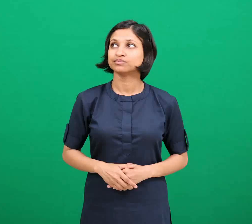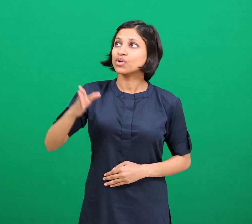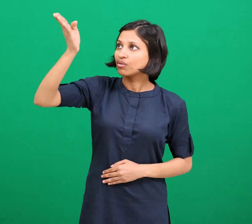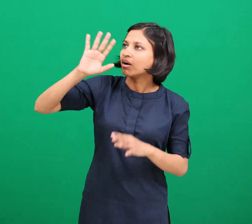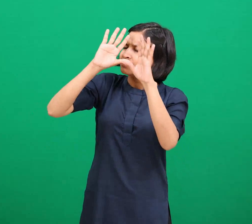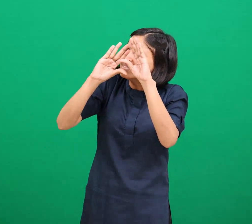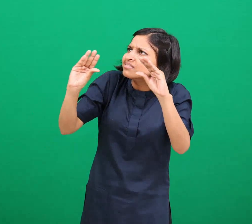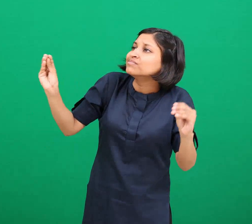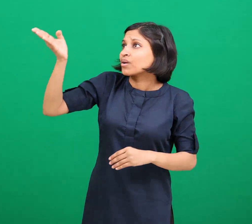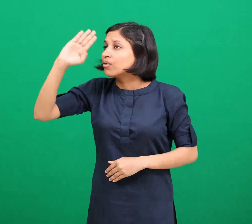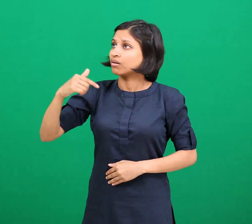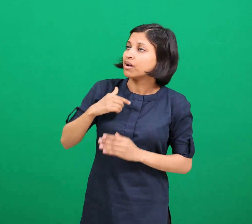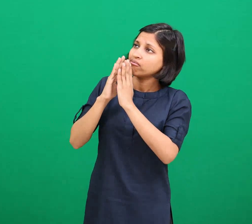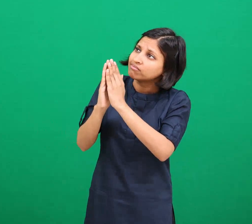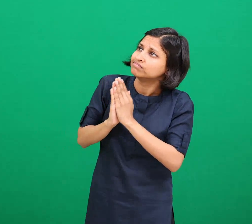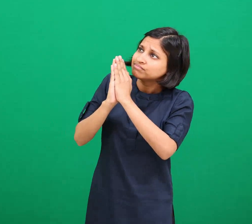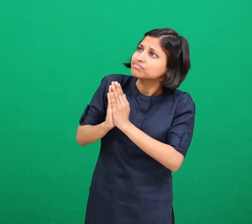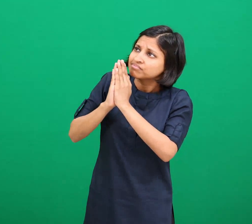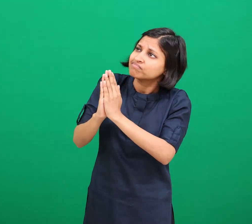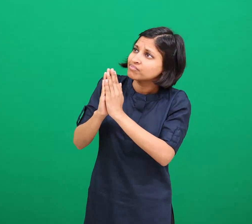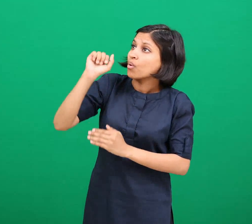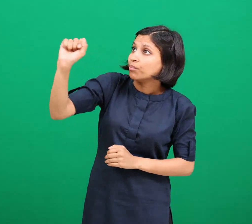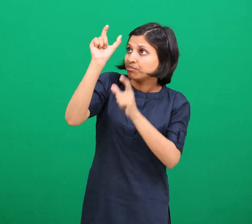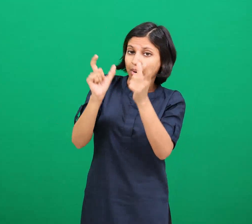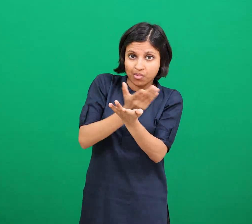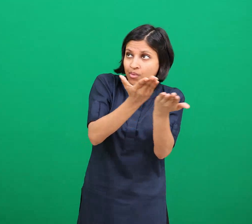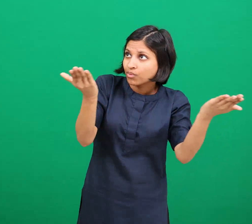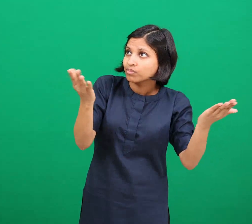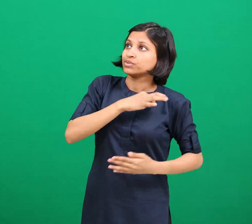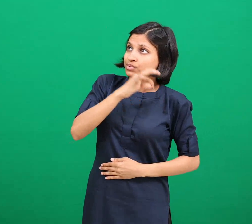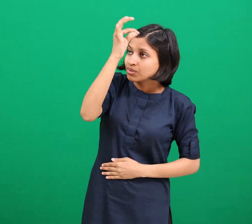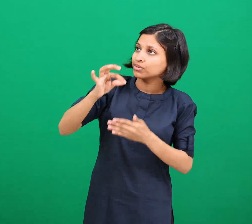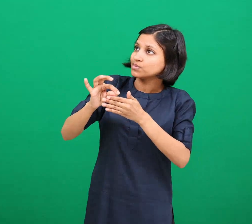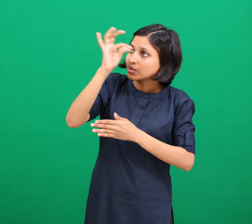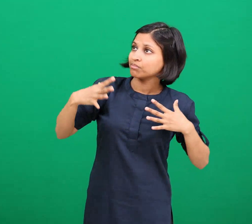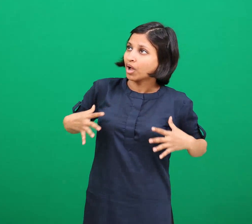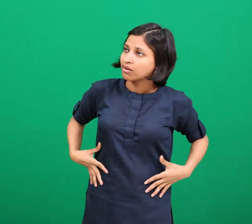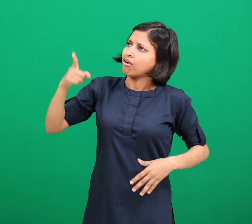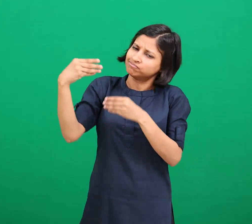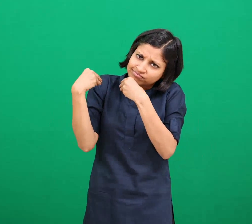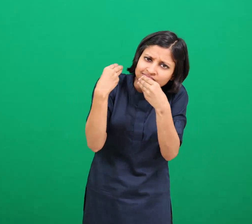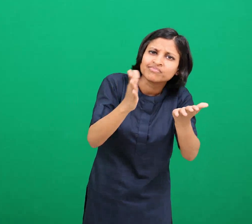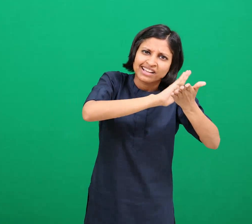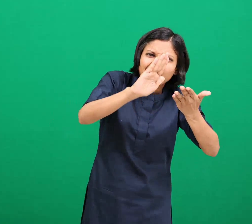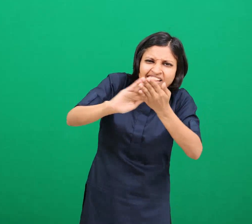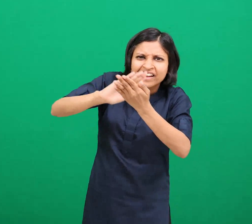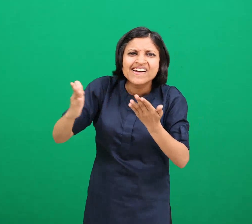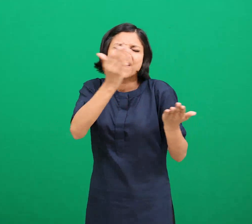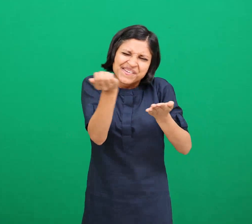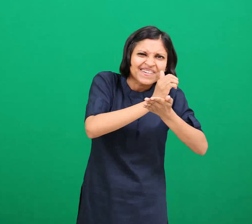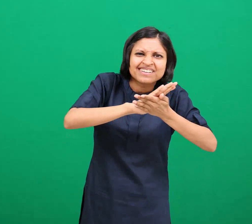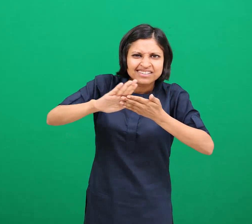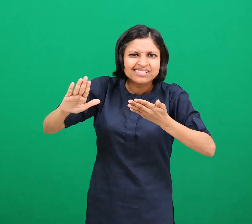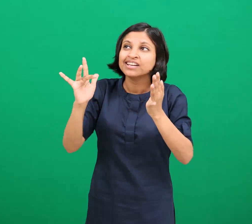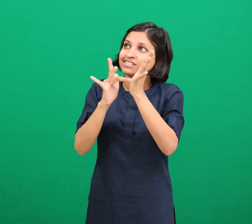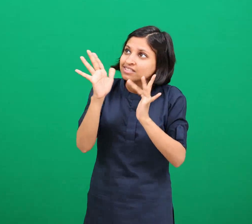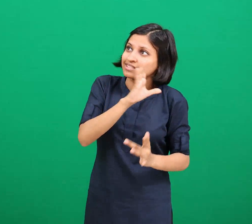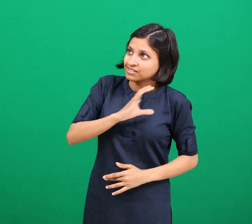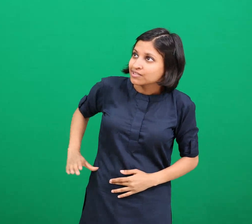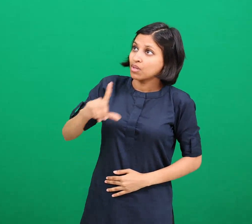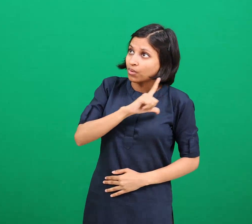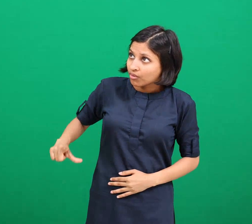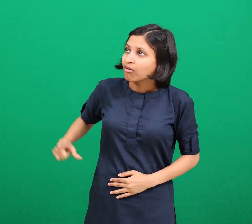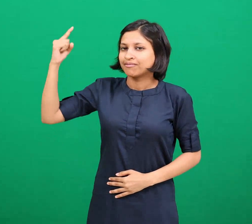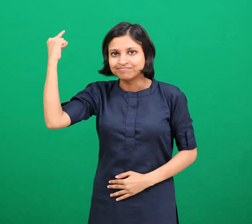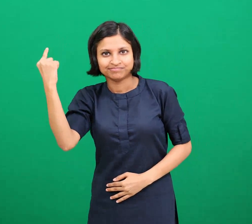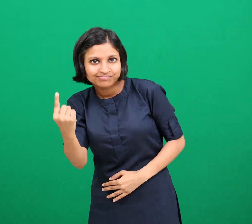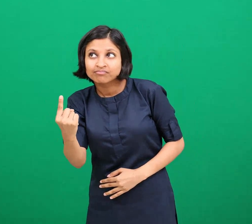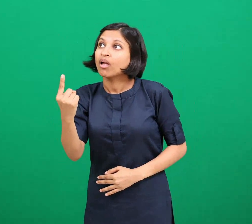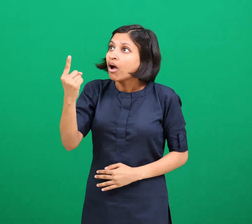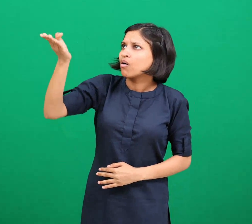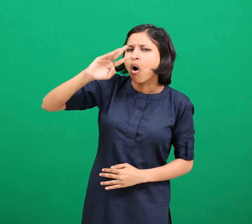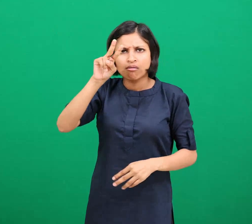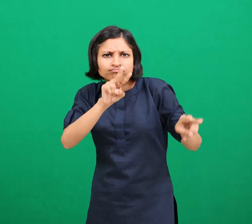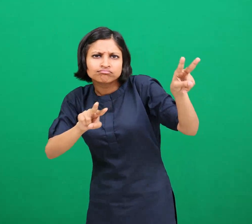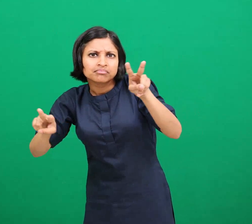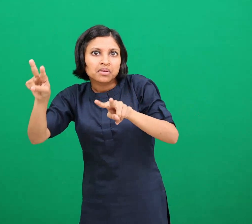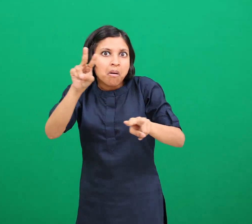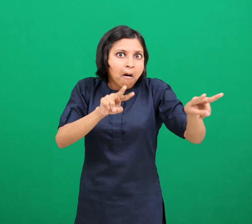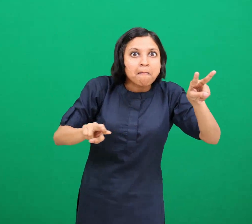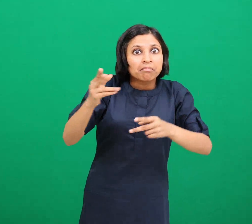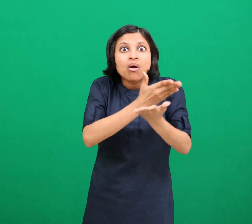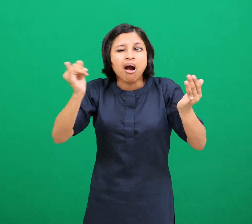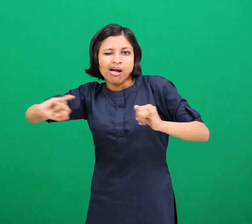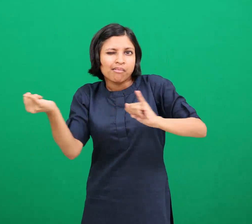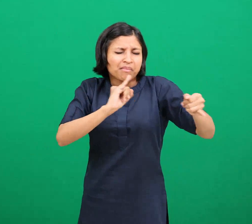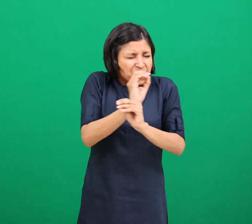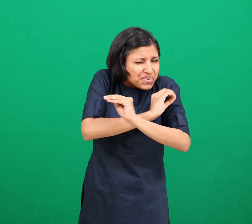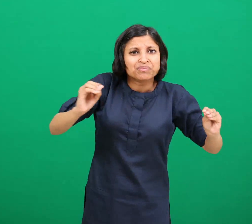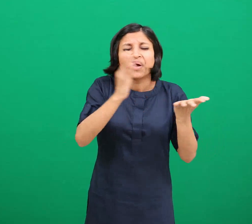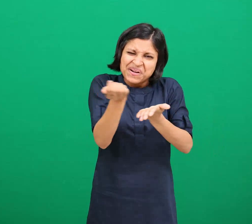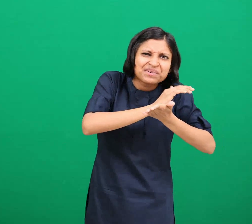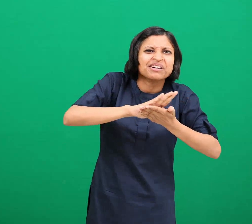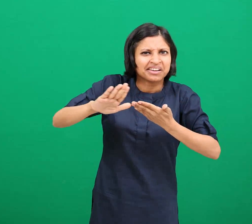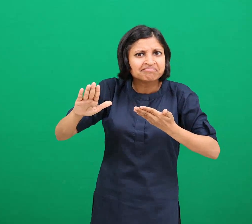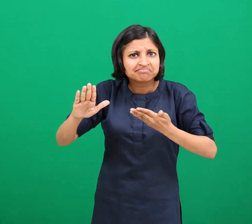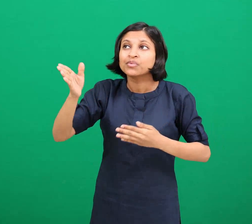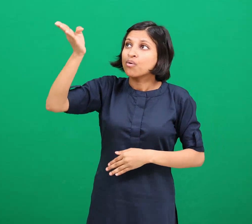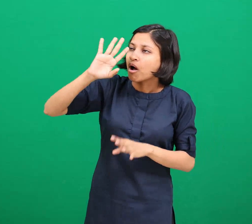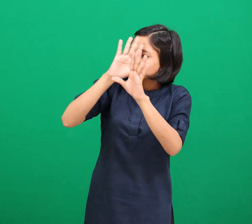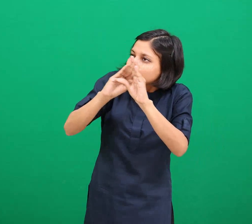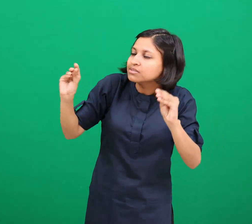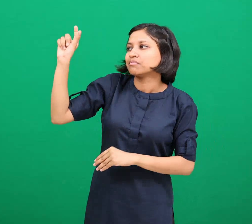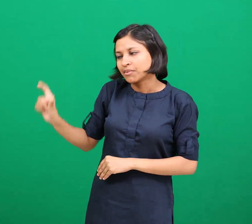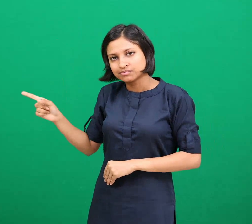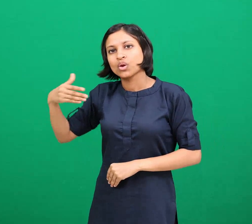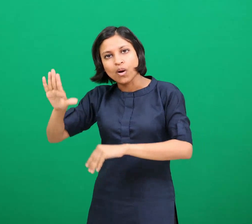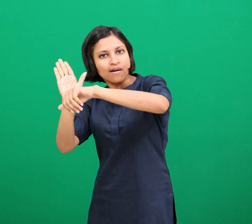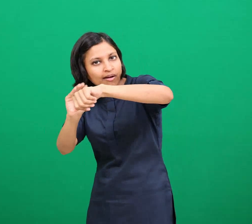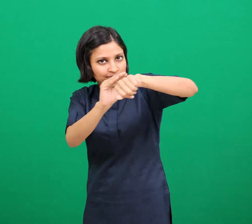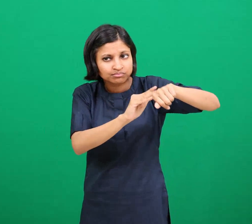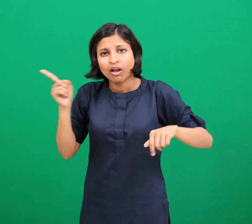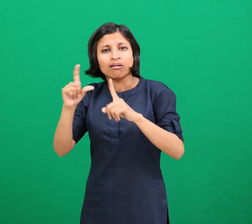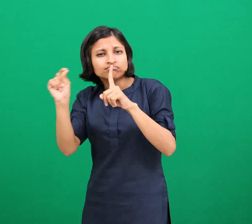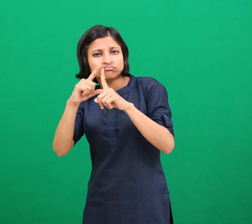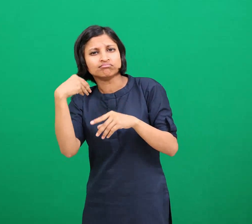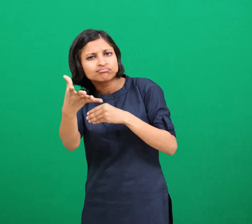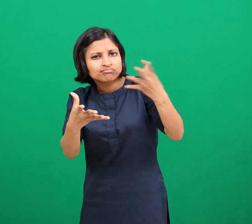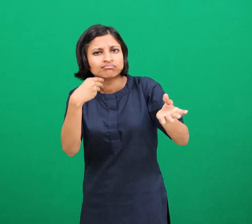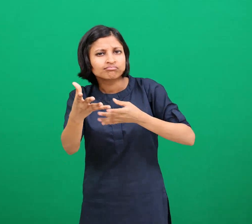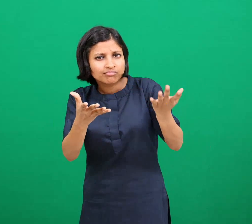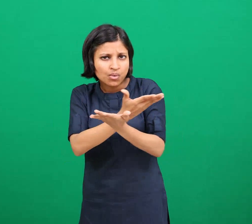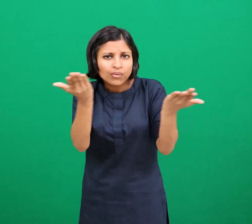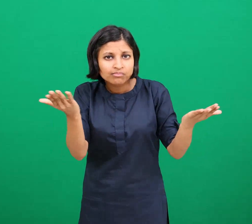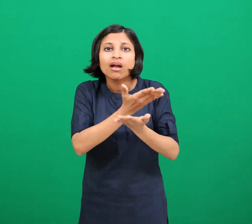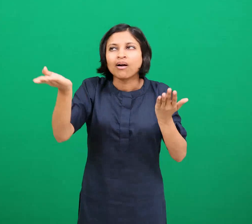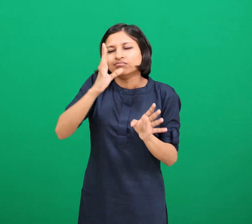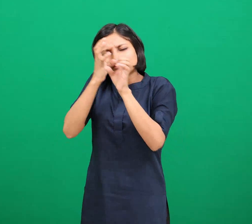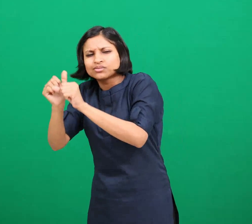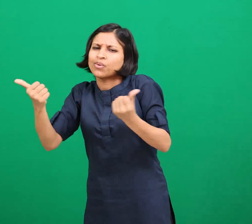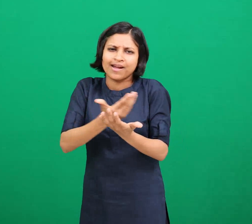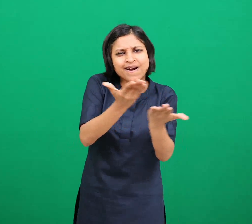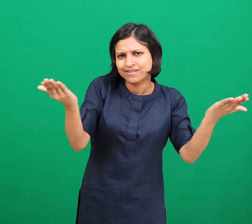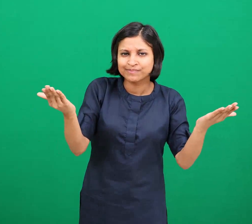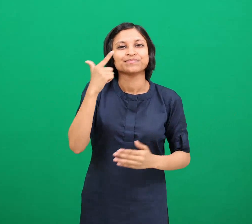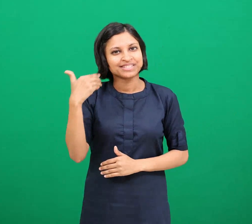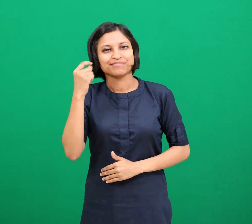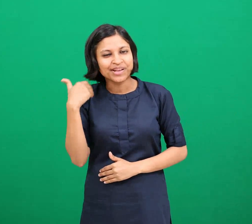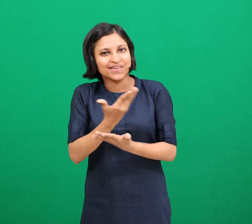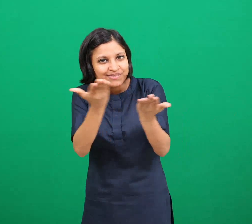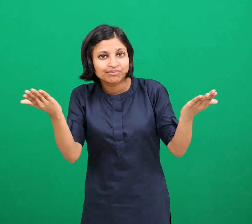Now may the God of peace Himself sanctify you completely, and may your entire spirit, soul, and body be kept blameless at the coming of our Lord Jesus Christ.